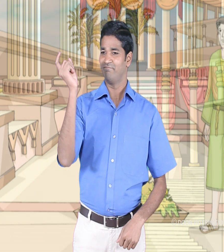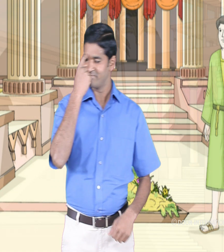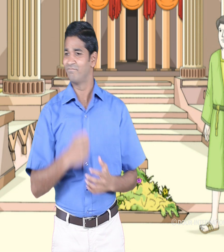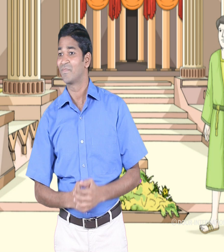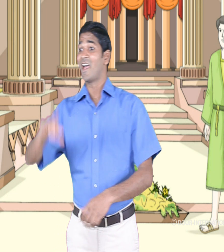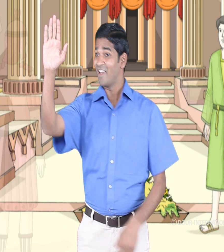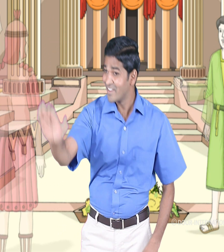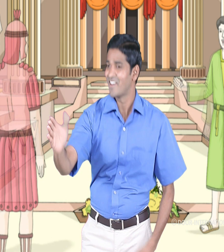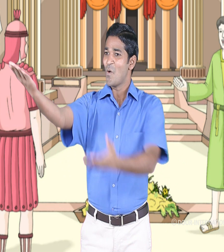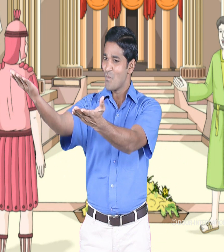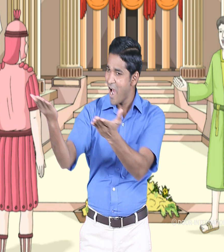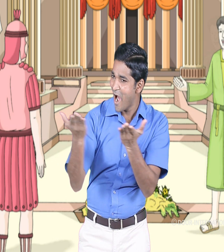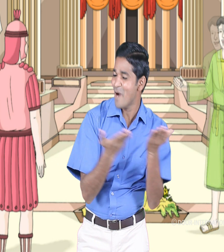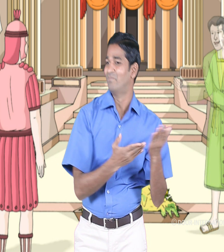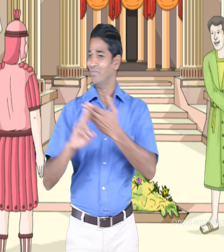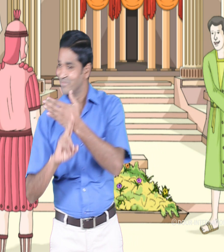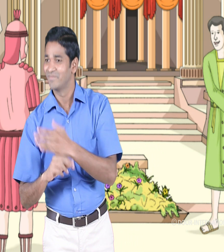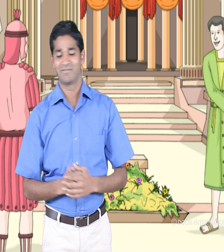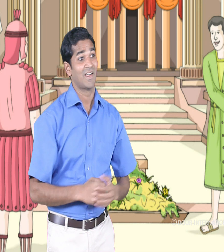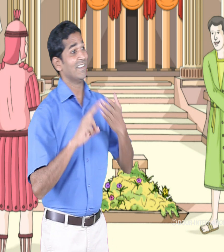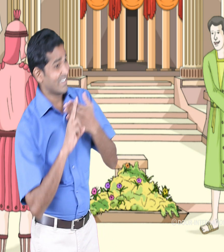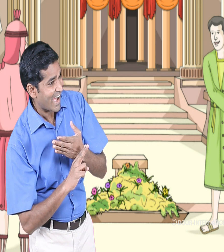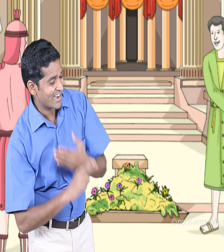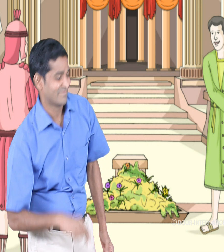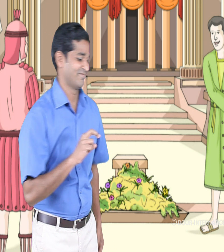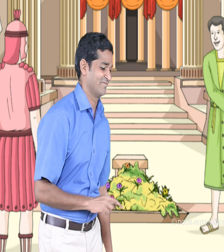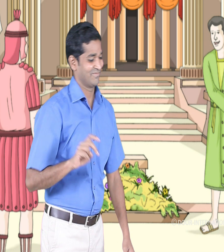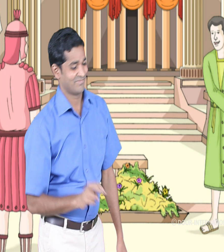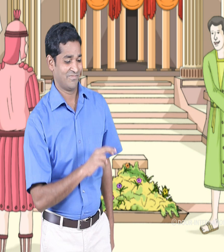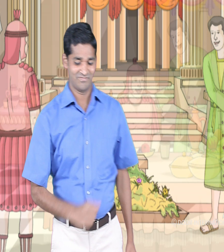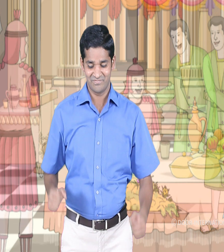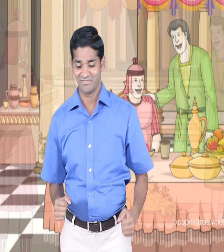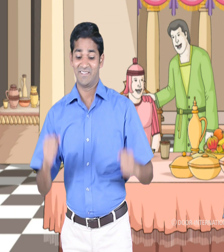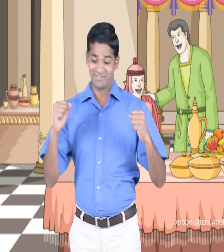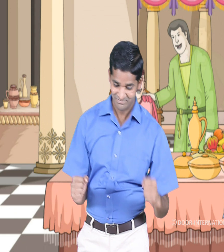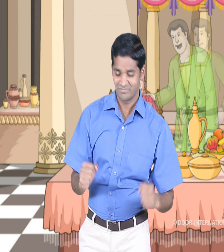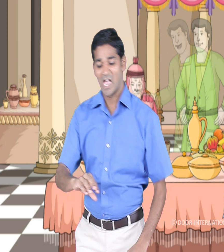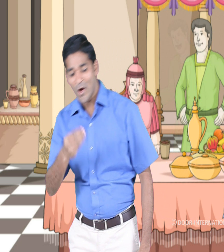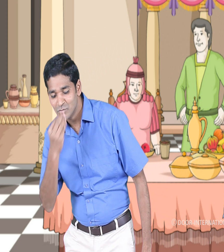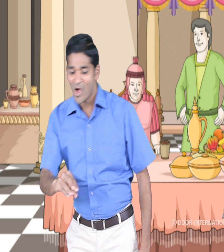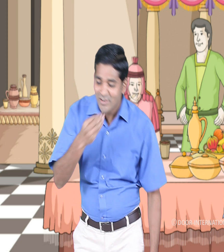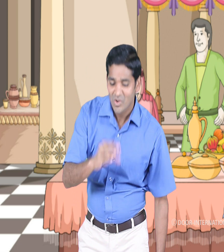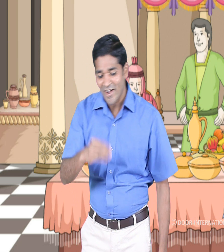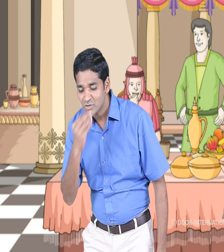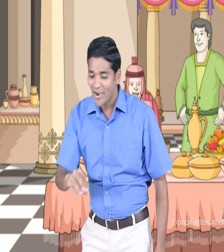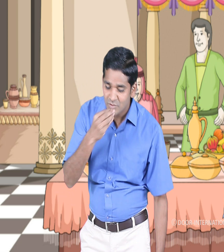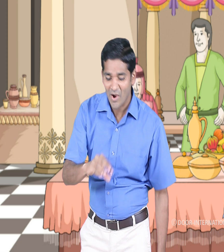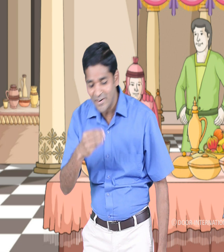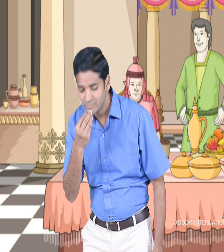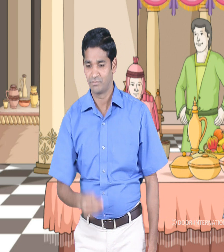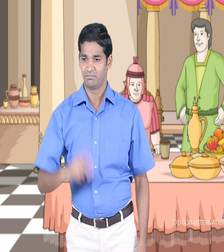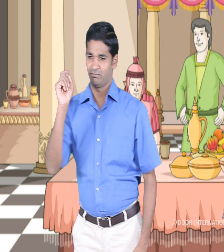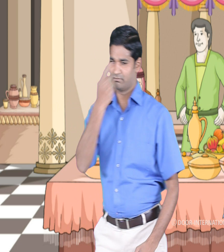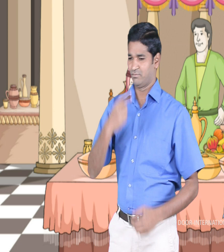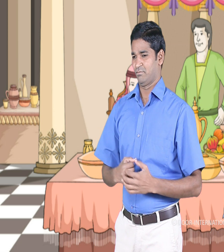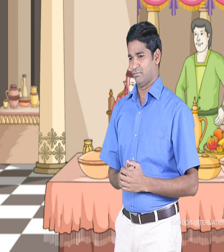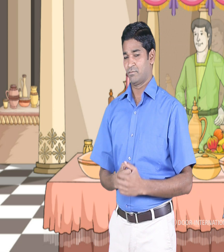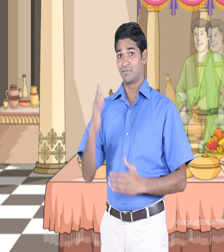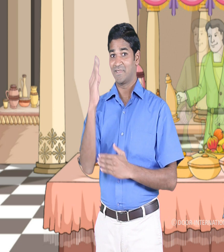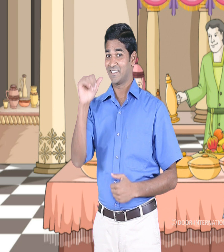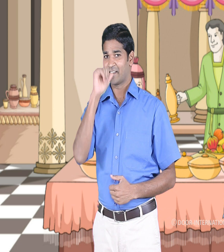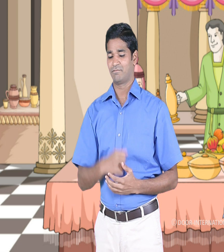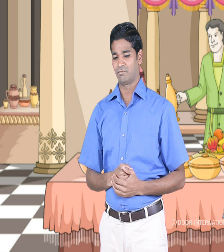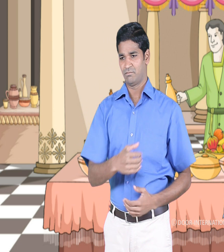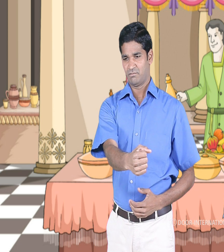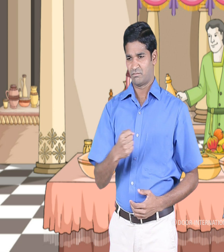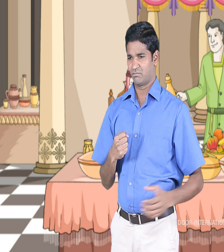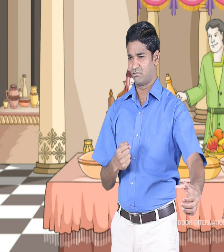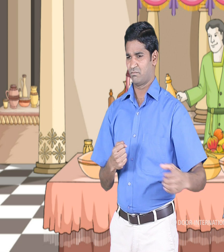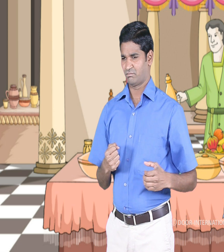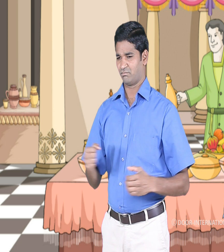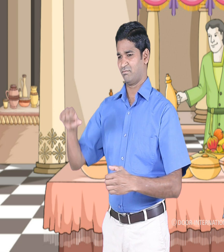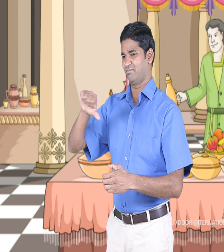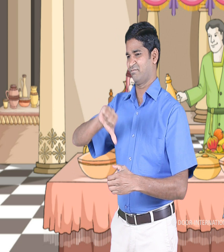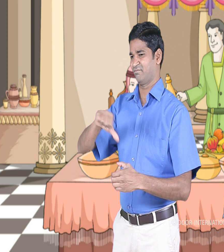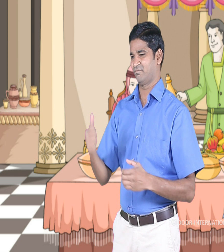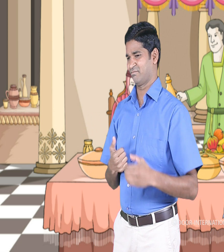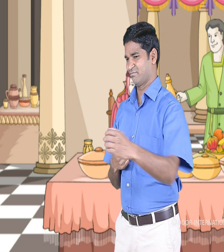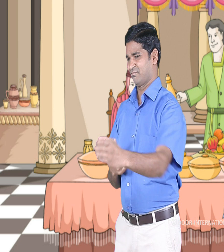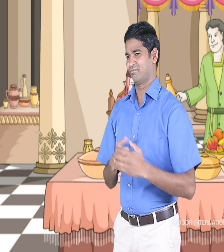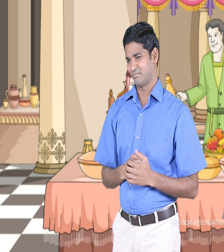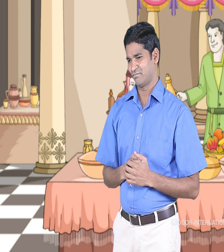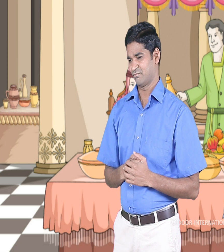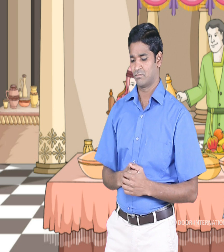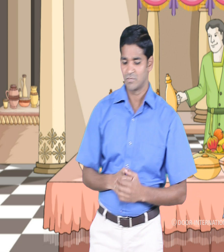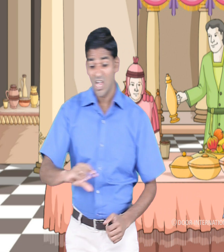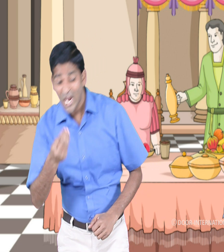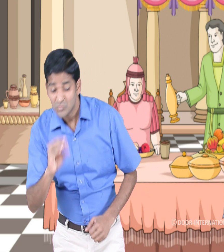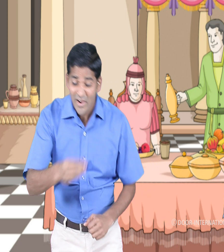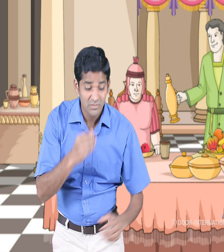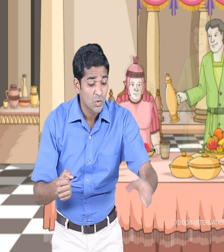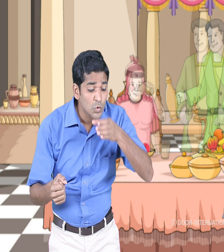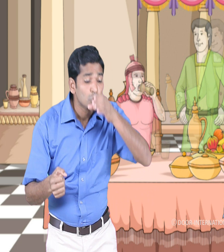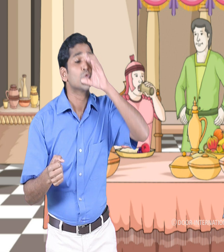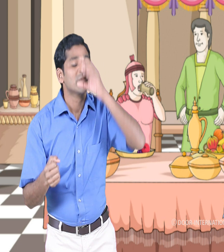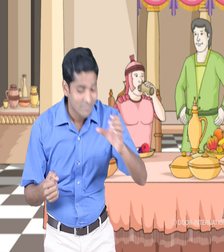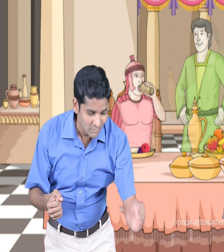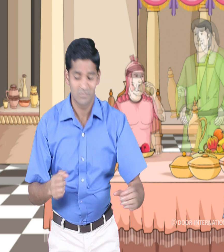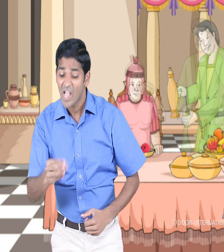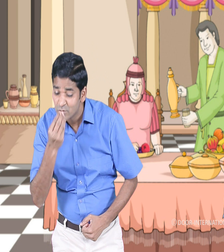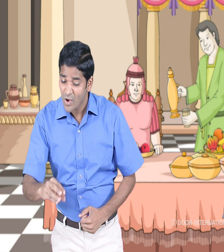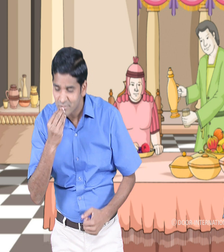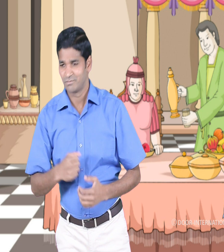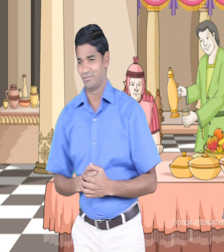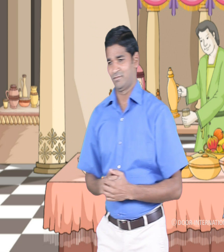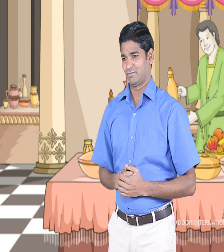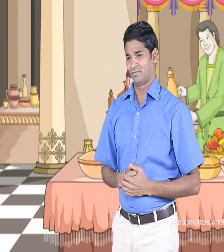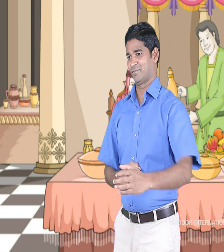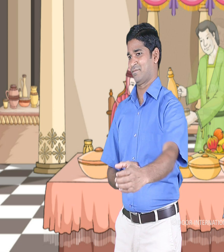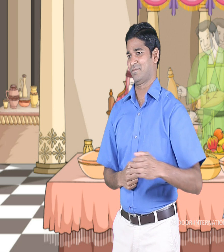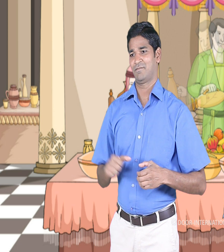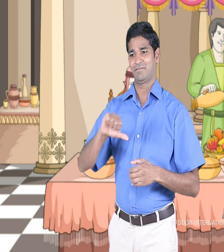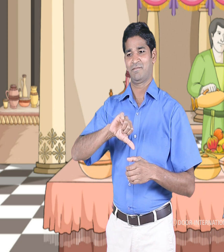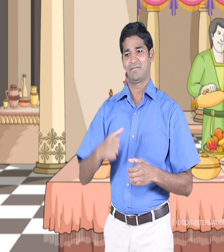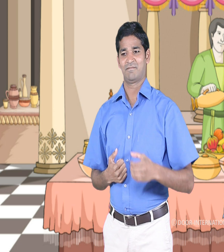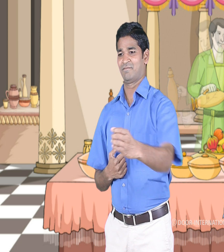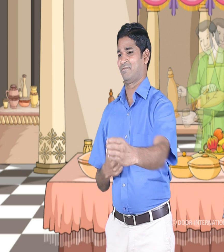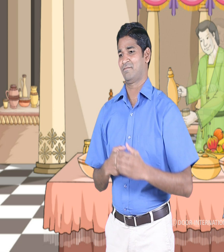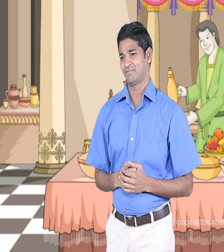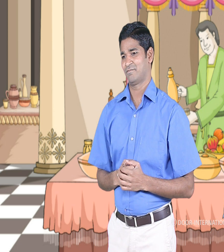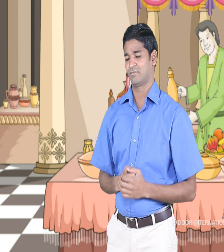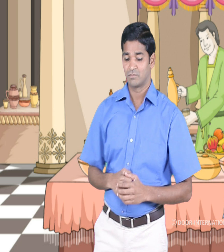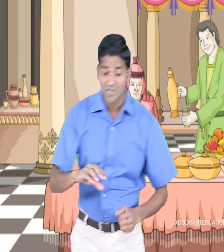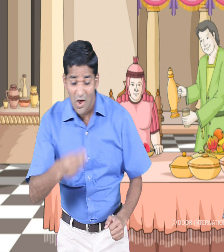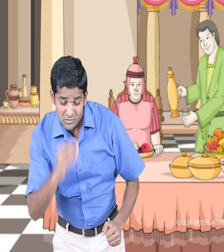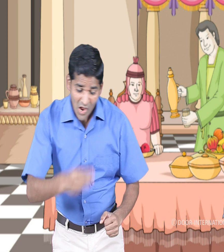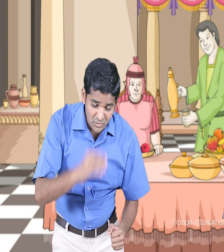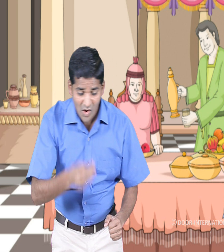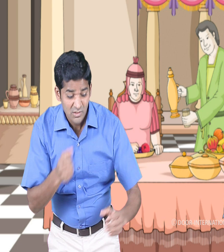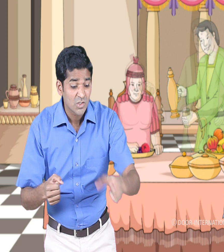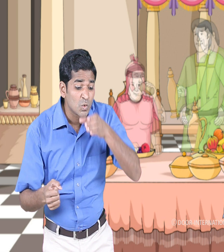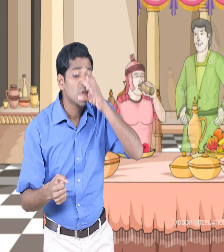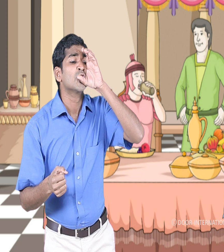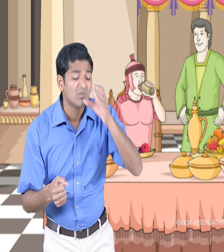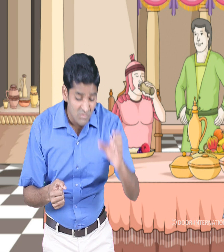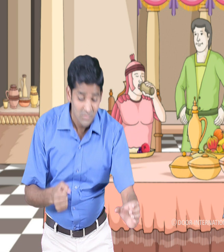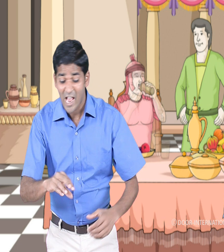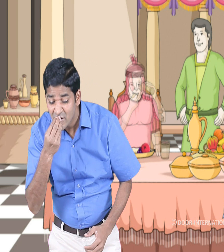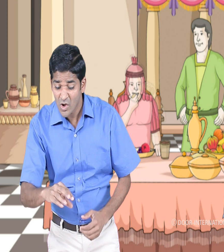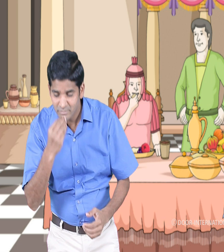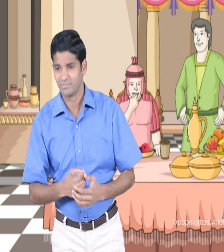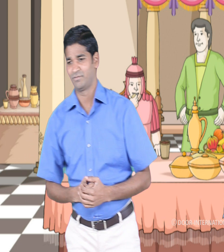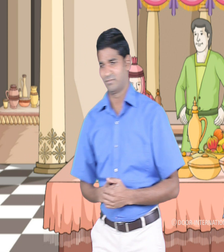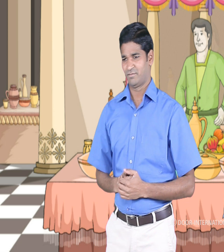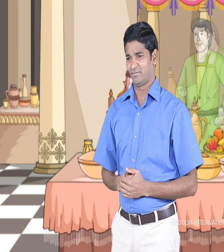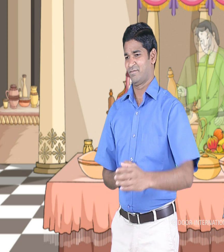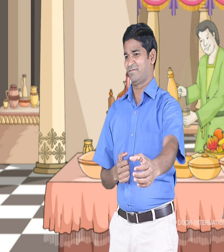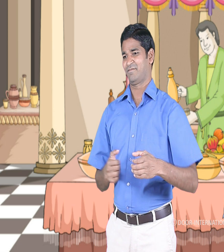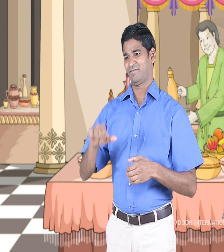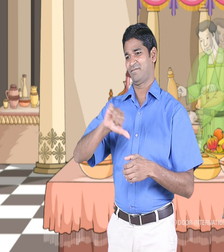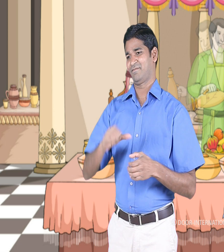Then David invited Uriah to eat and drink with him, and he got Uriah drunk.